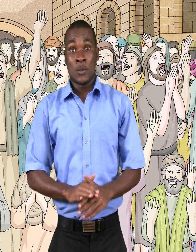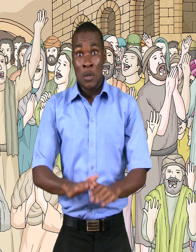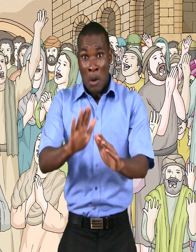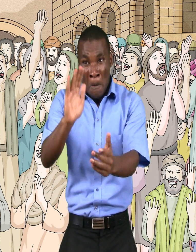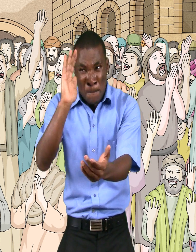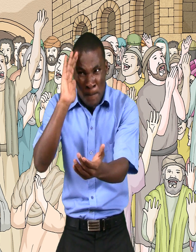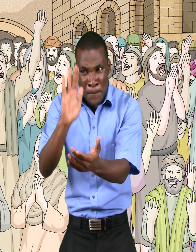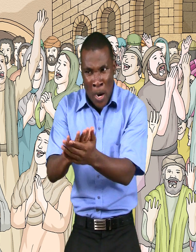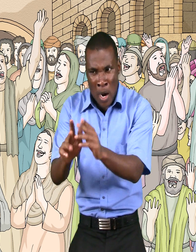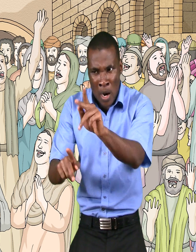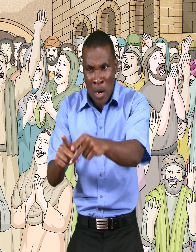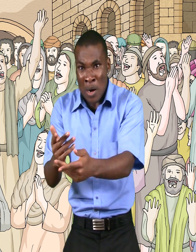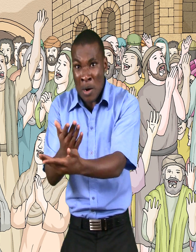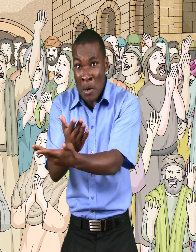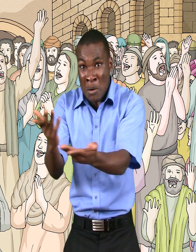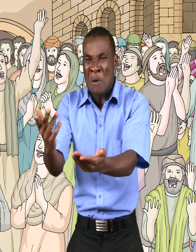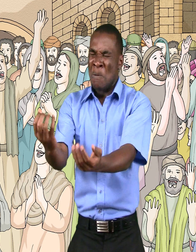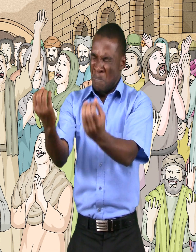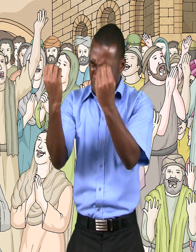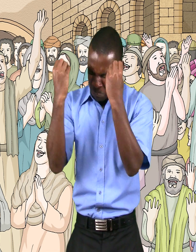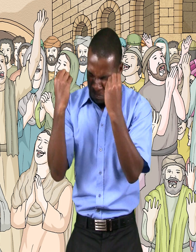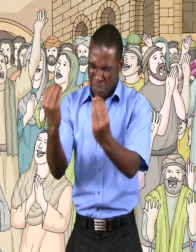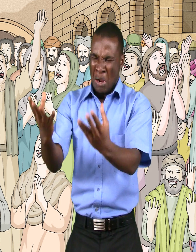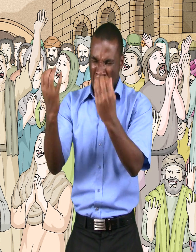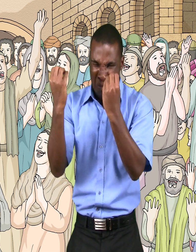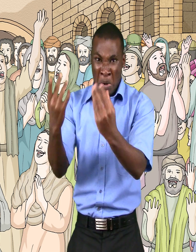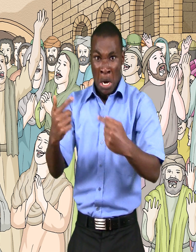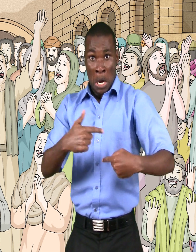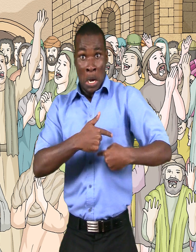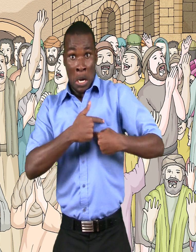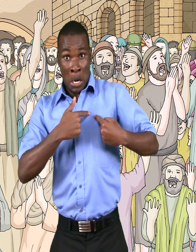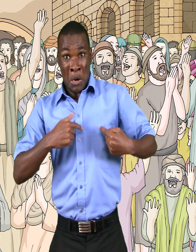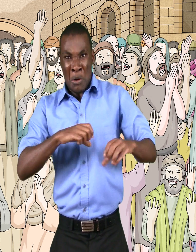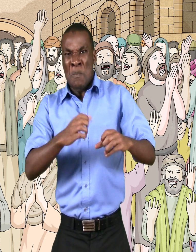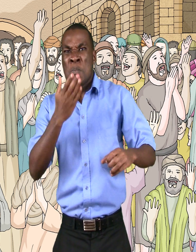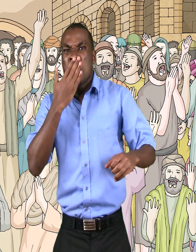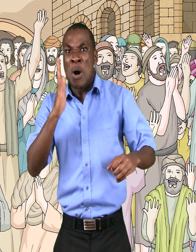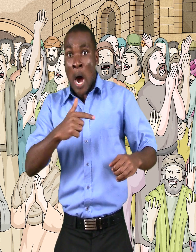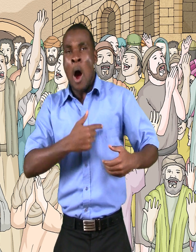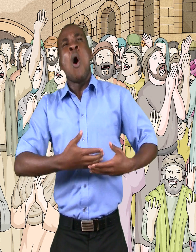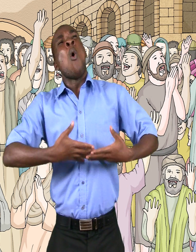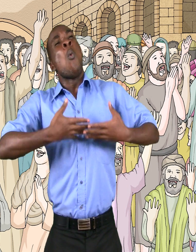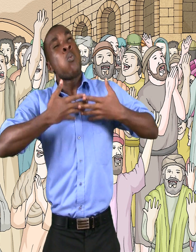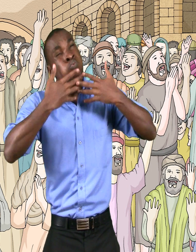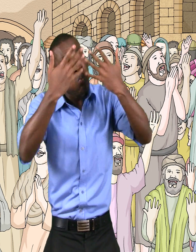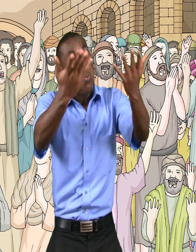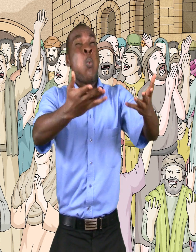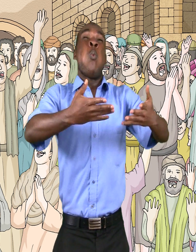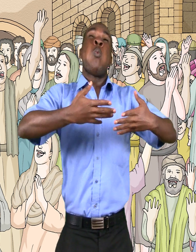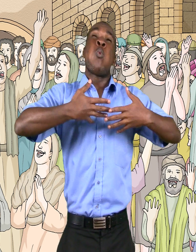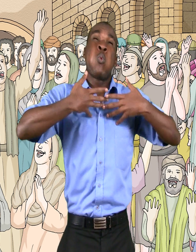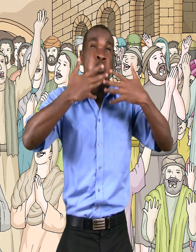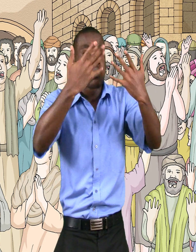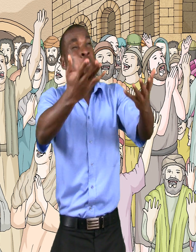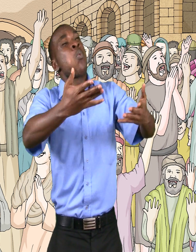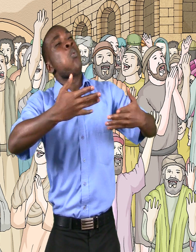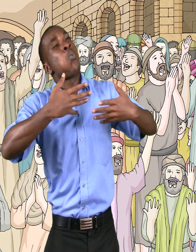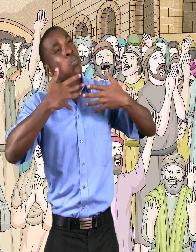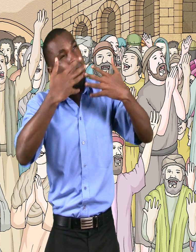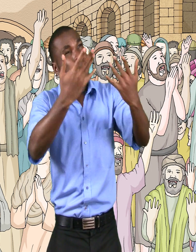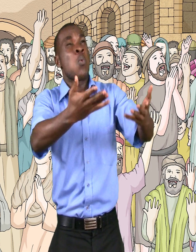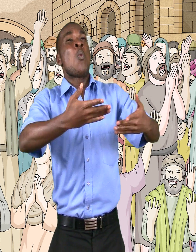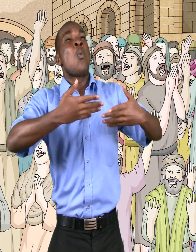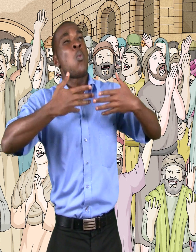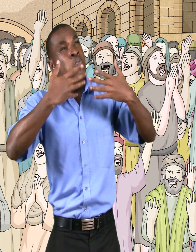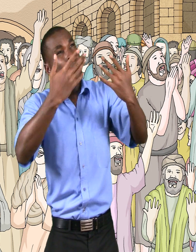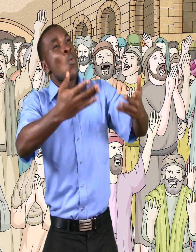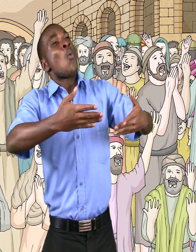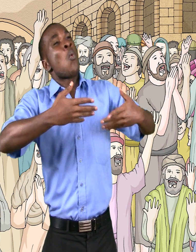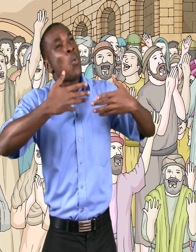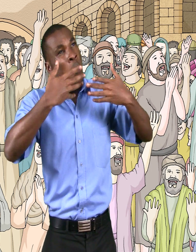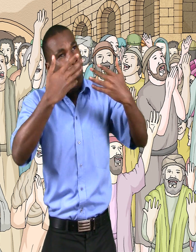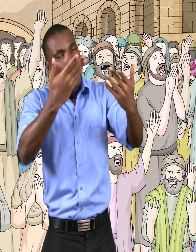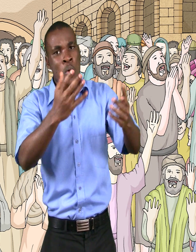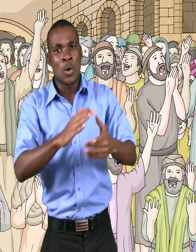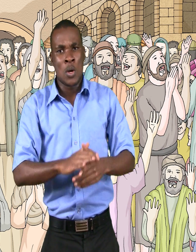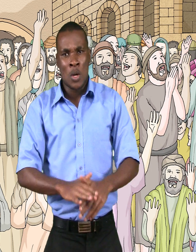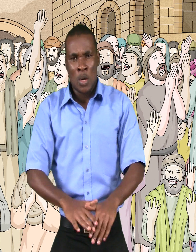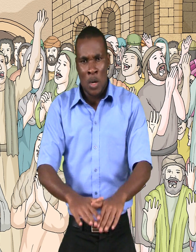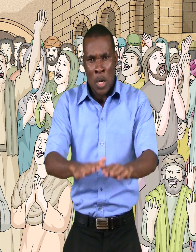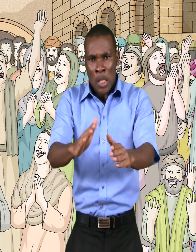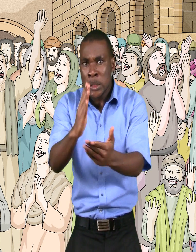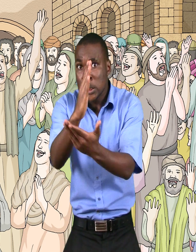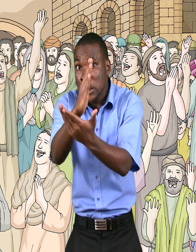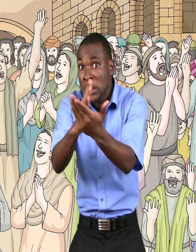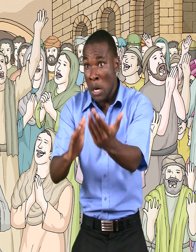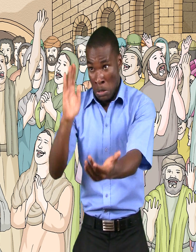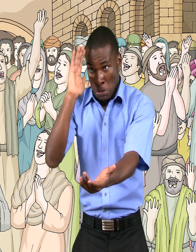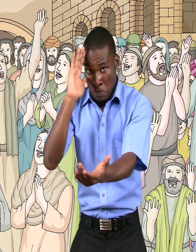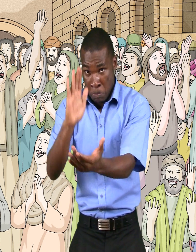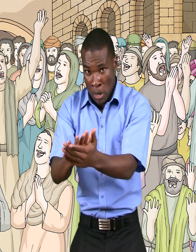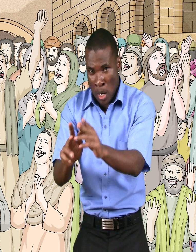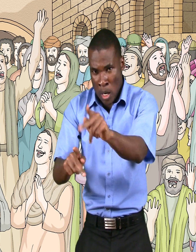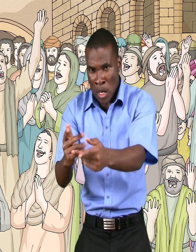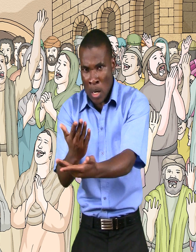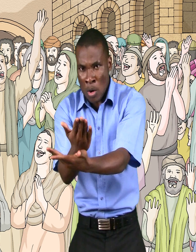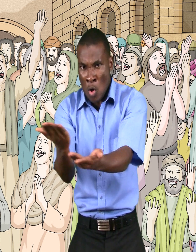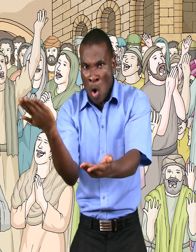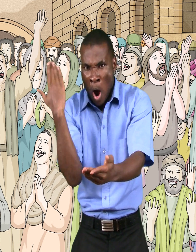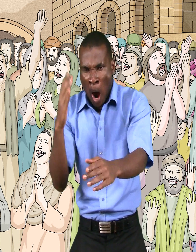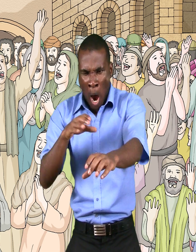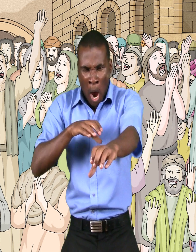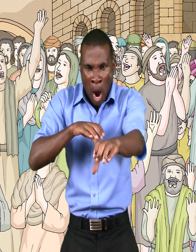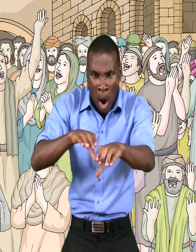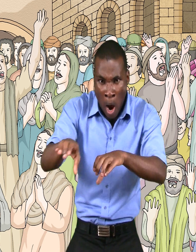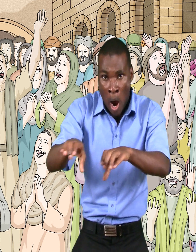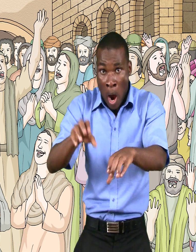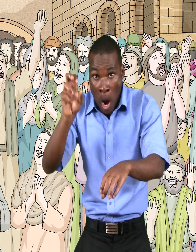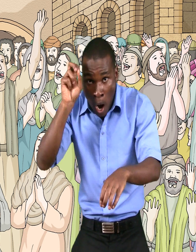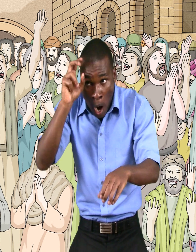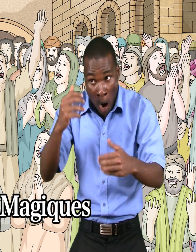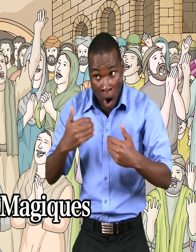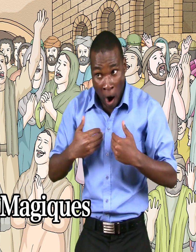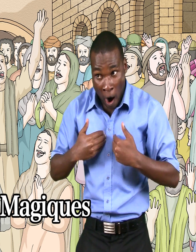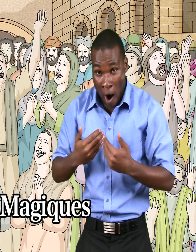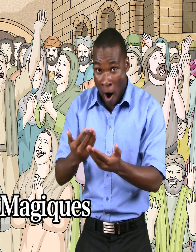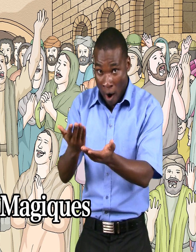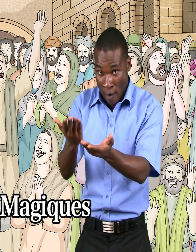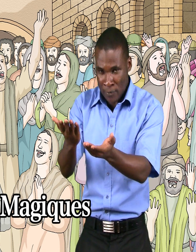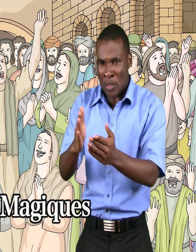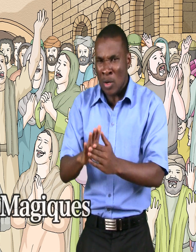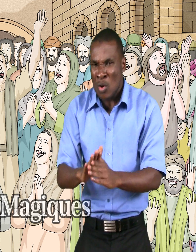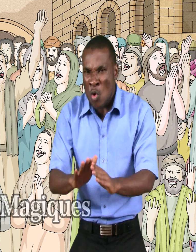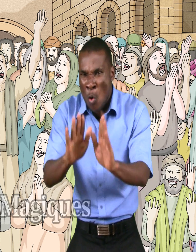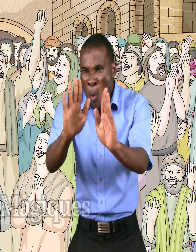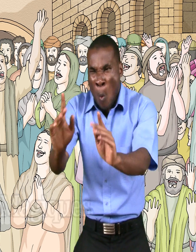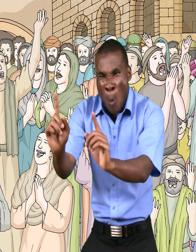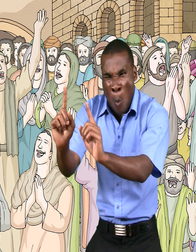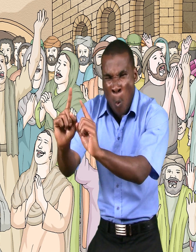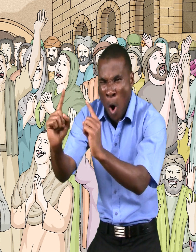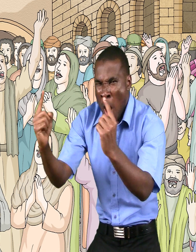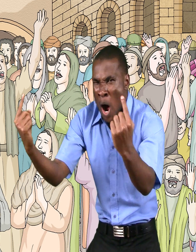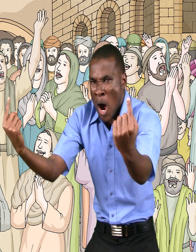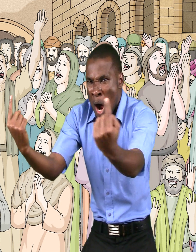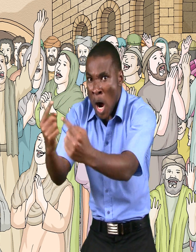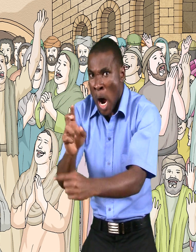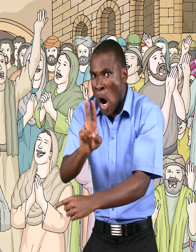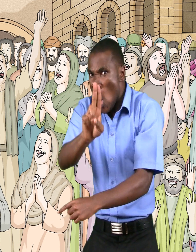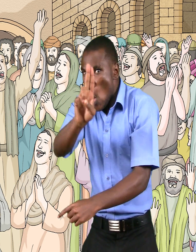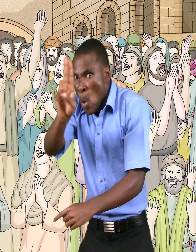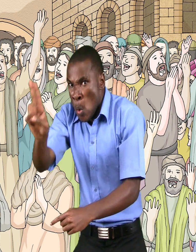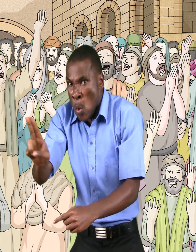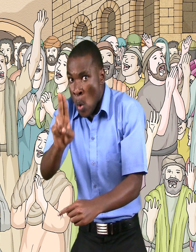Many who had believed now came forward, confessing and disclosing their deeds.